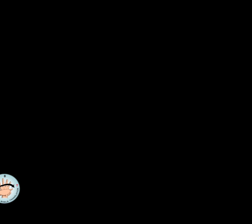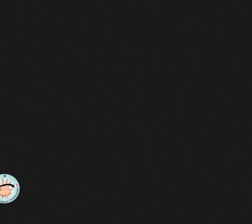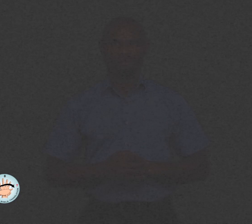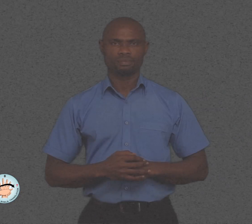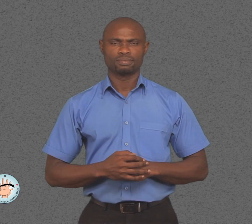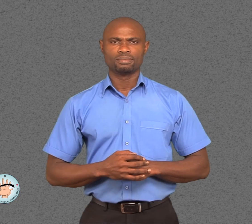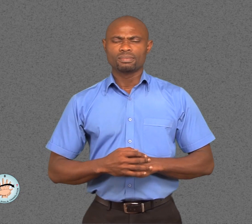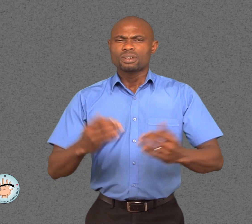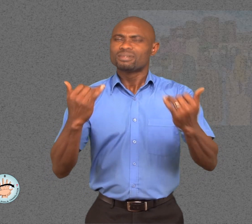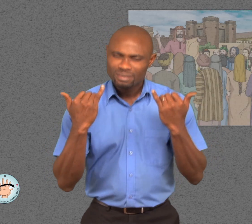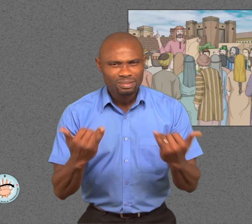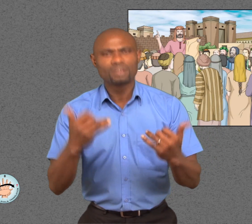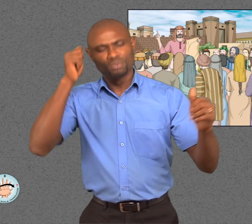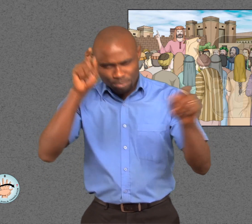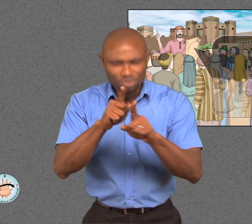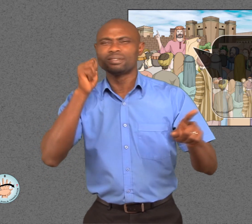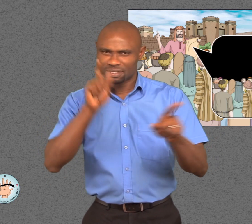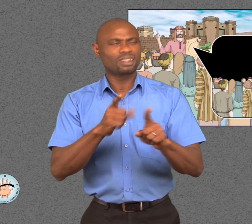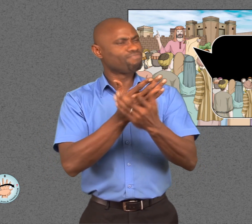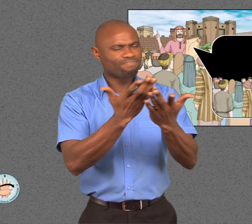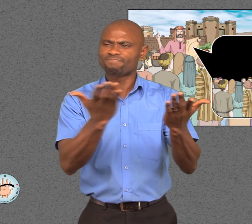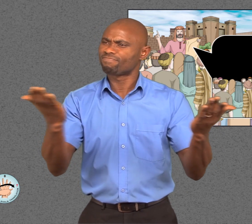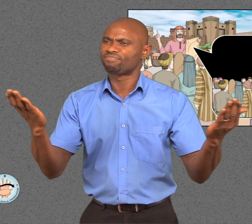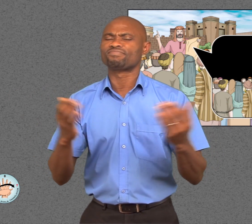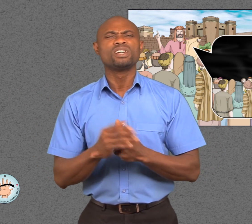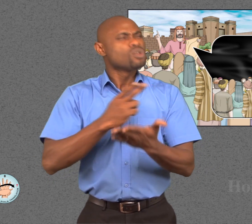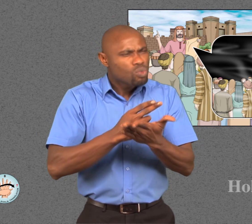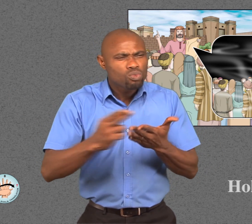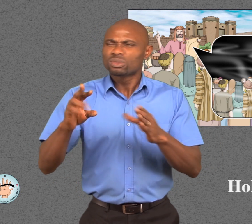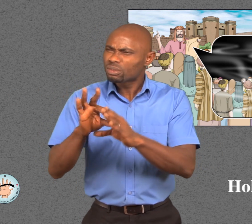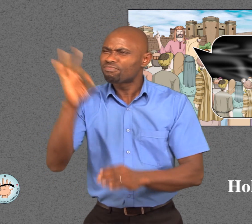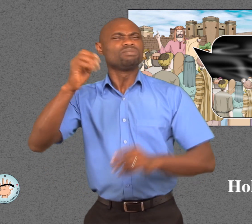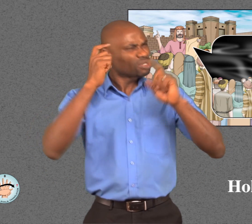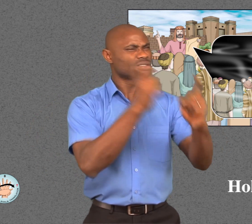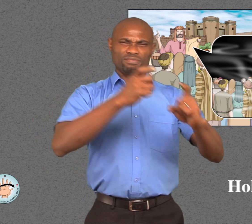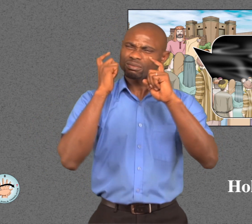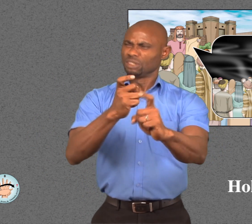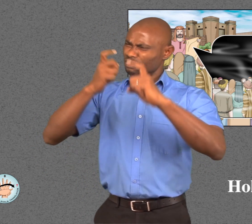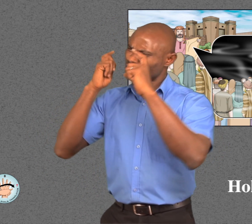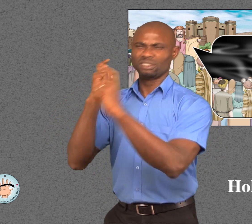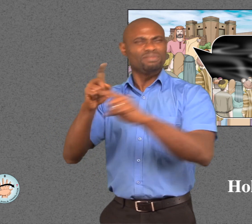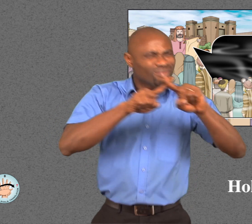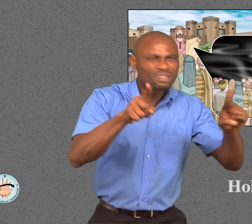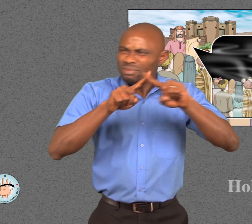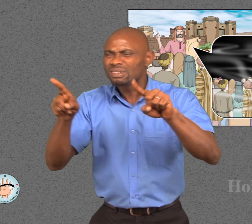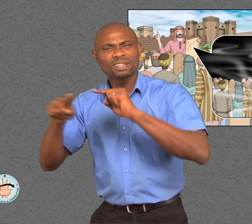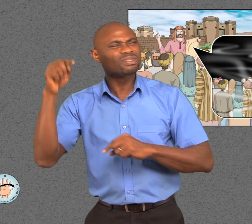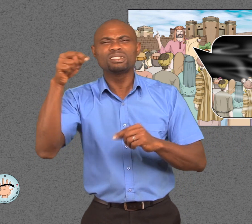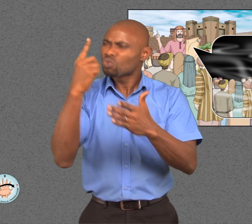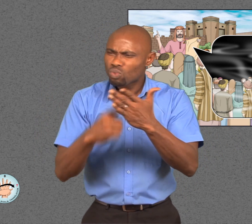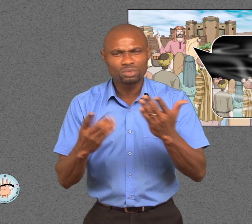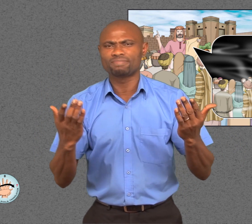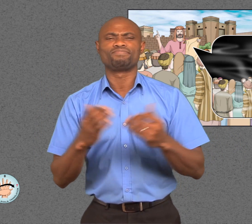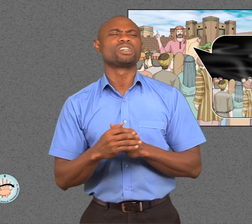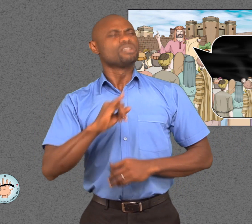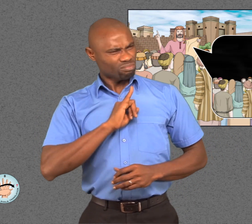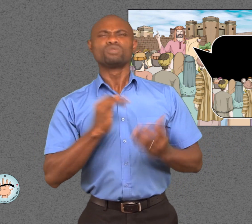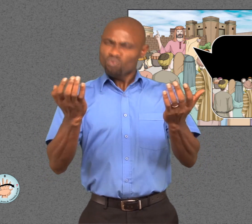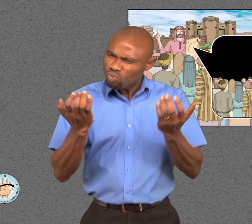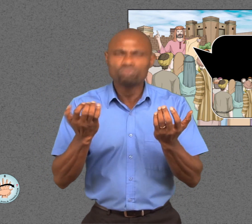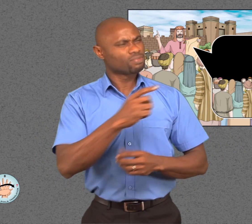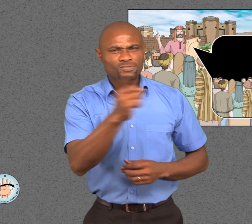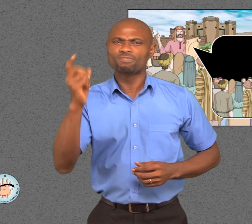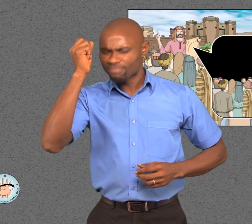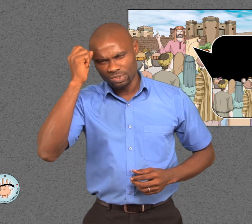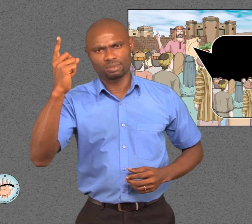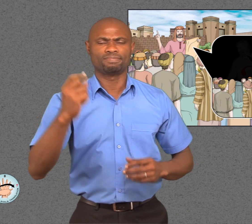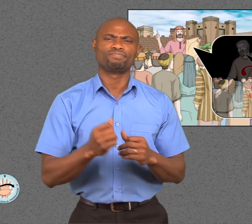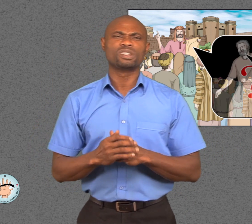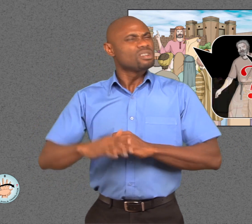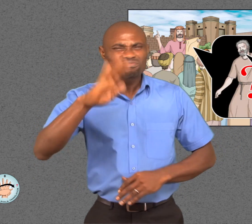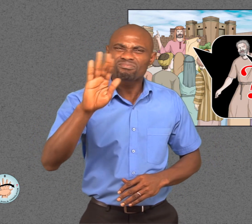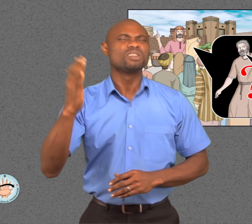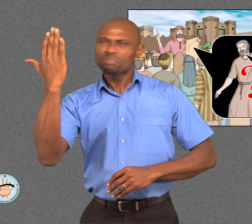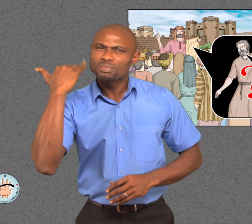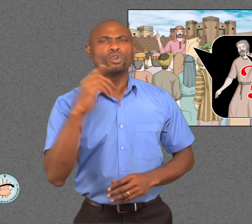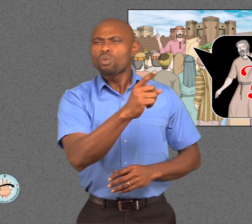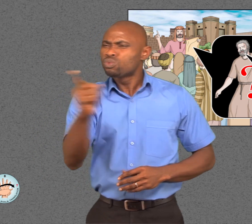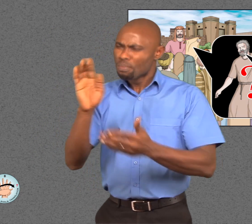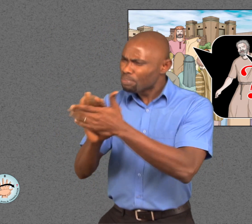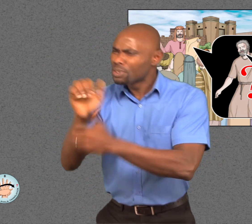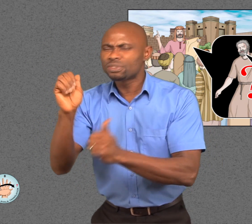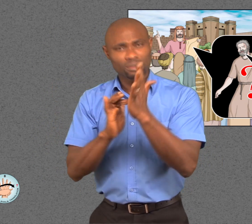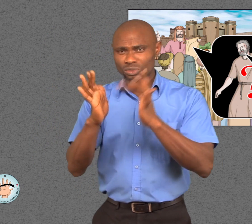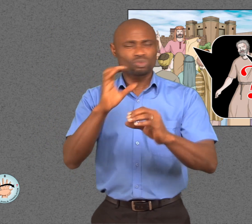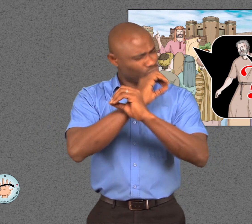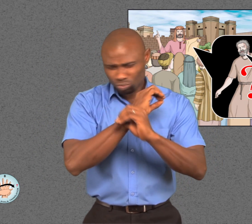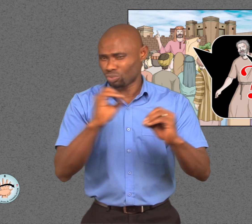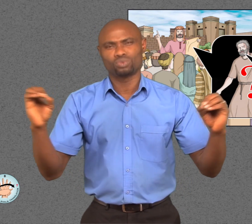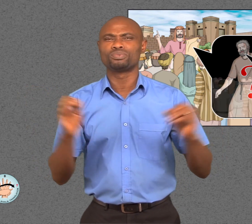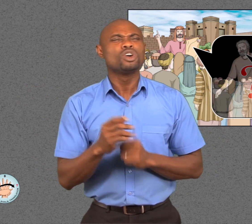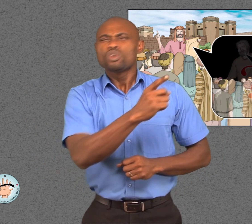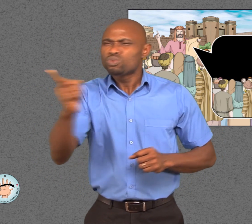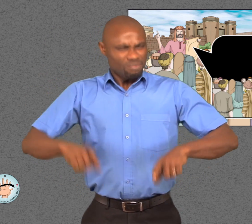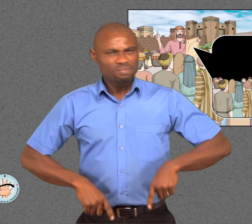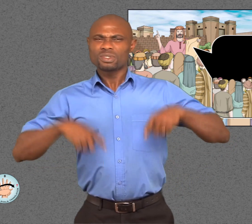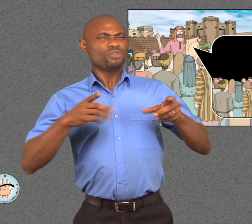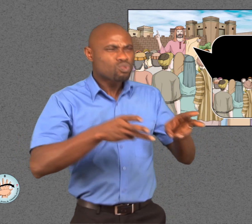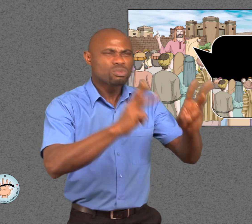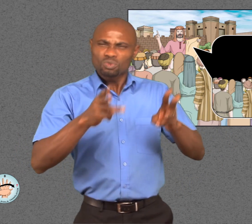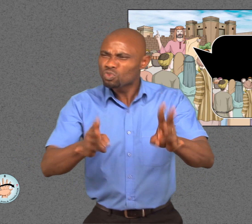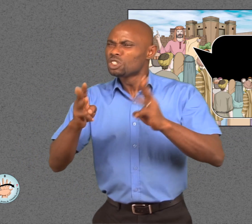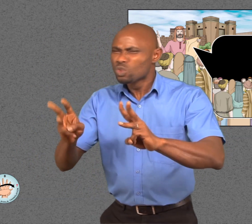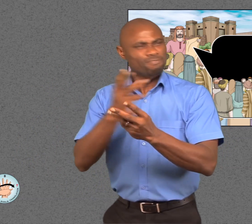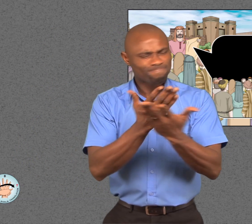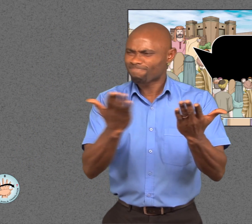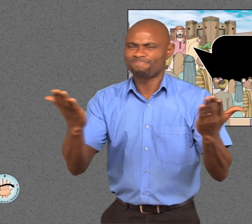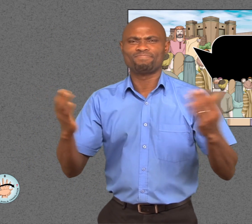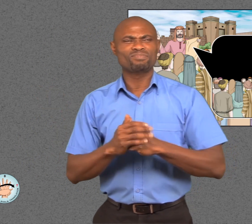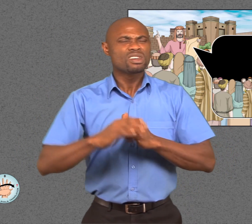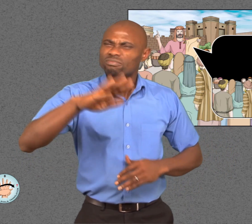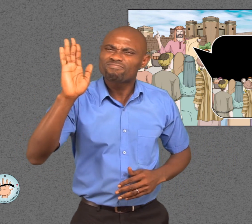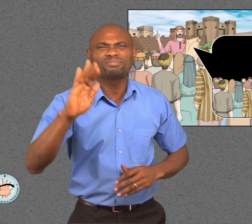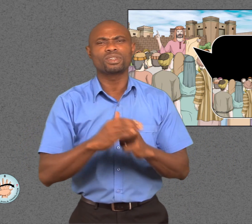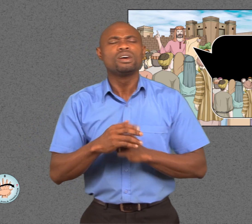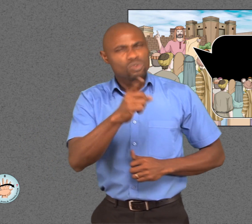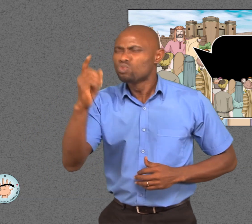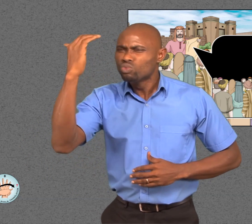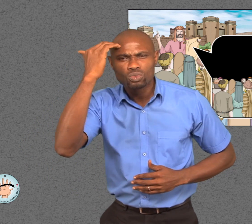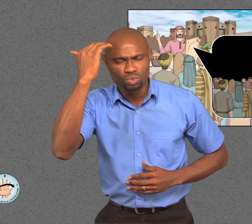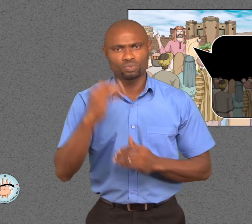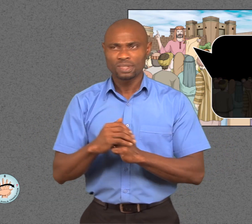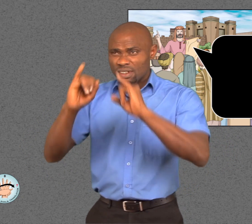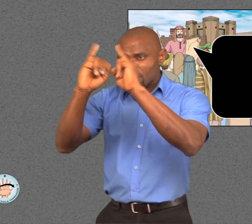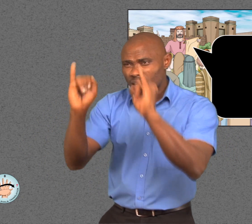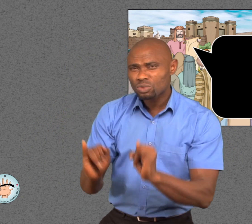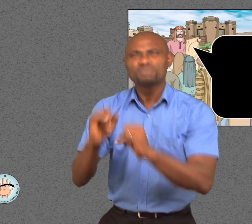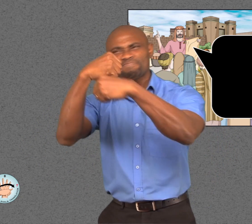Now about spiritual gifts, brothers, I do not want you to be uninformed.